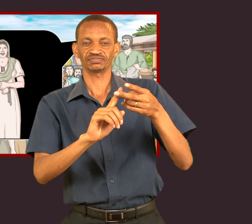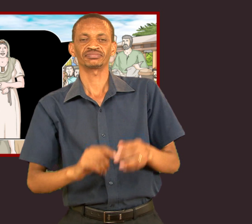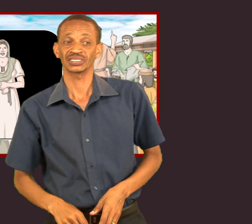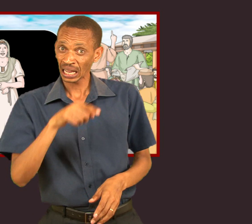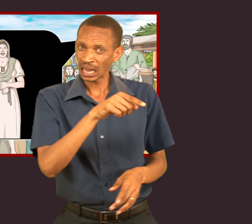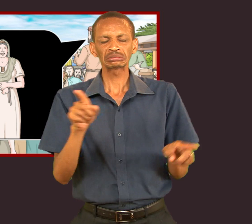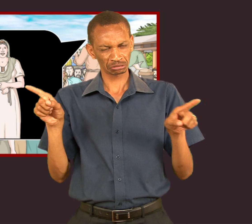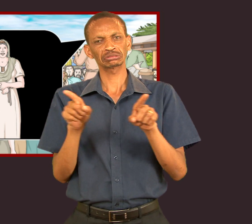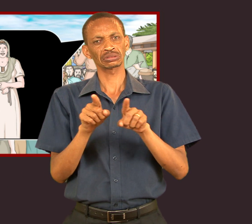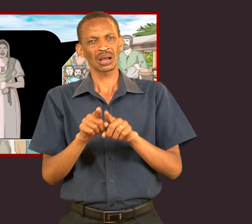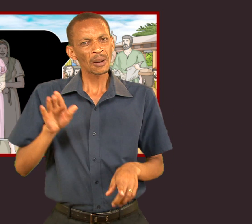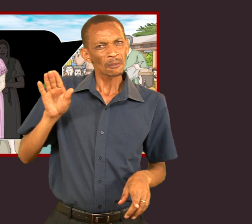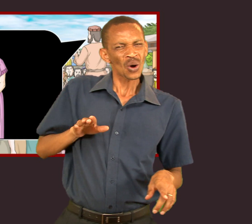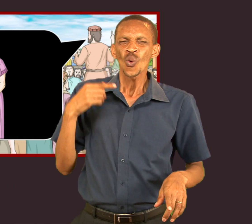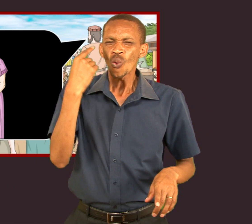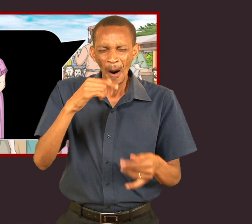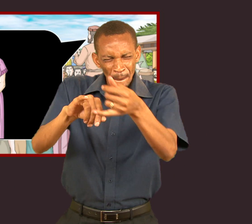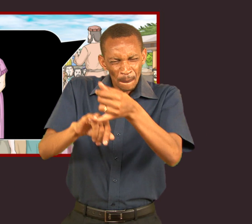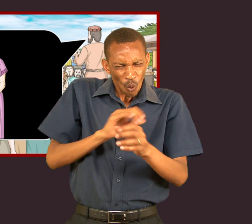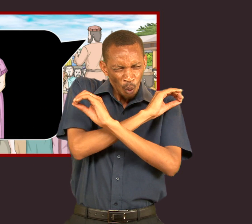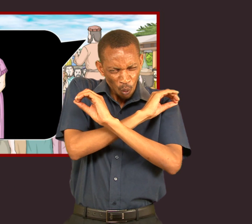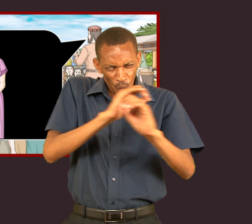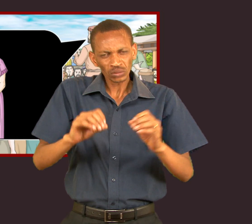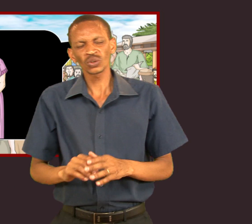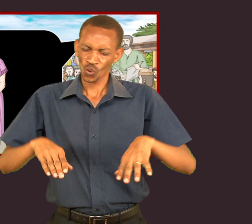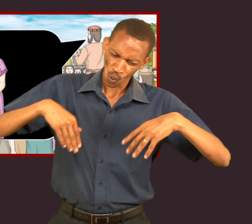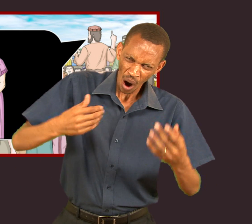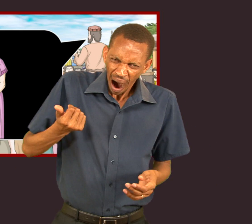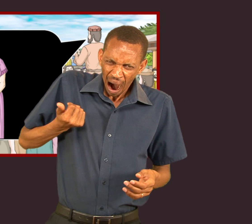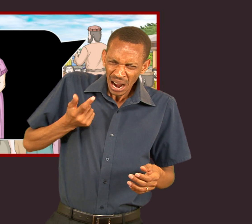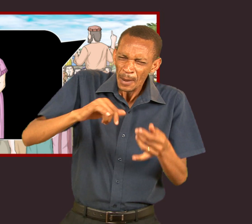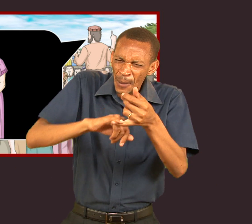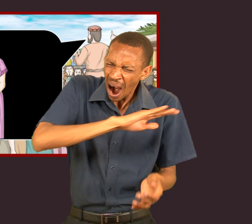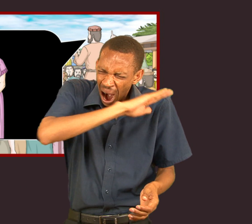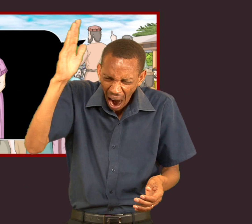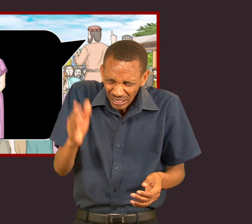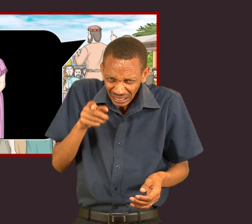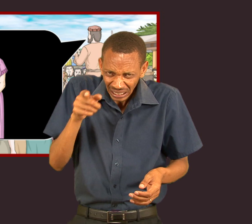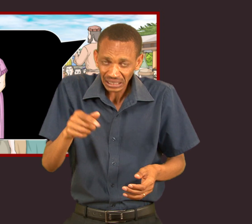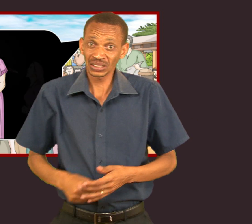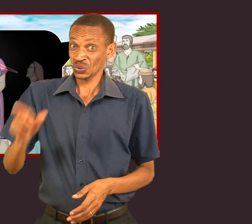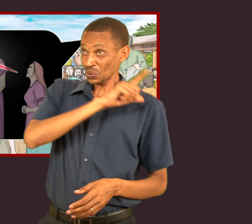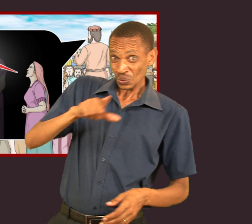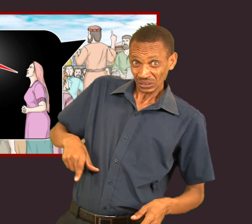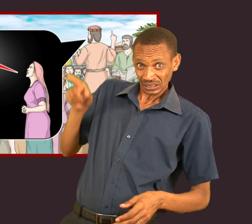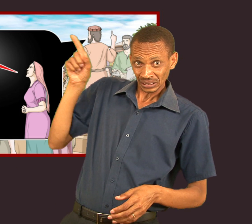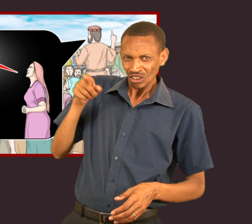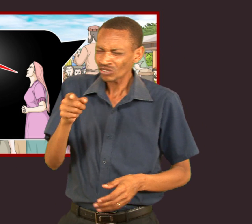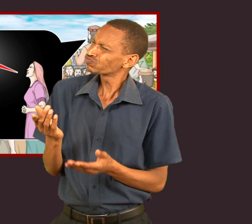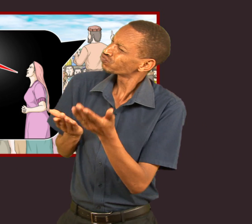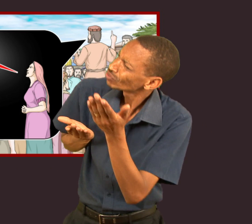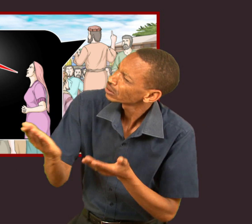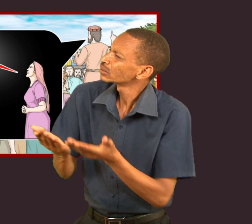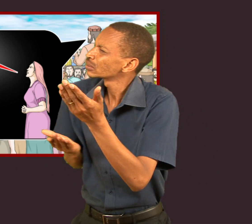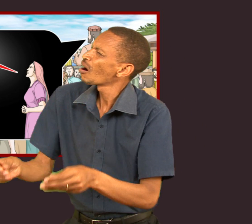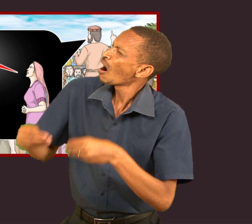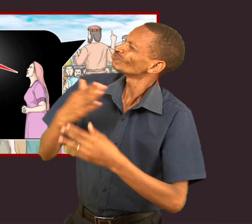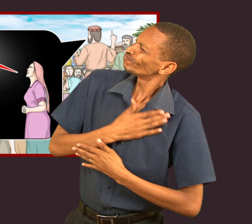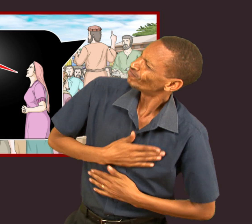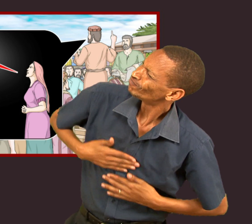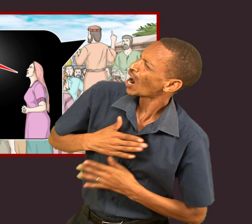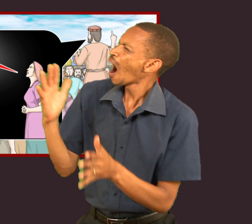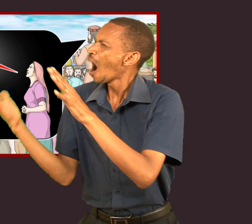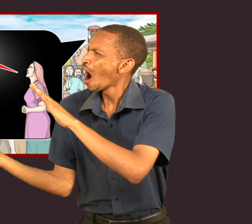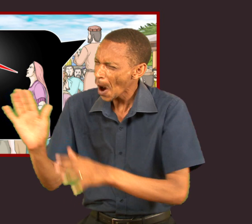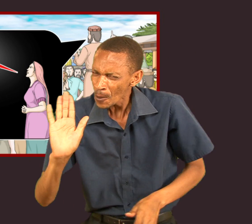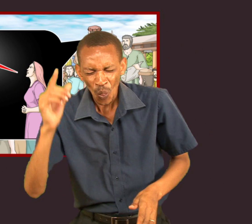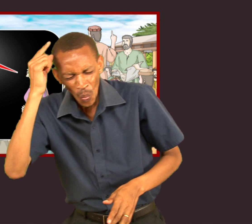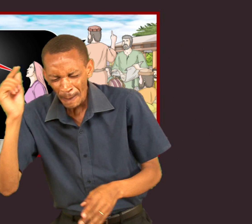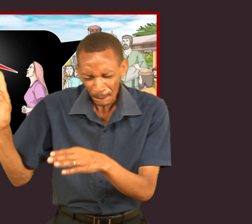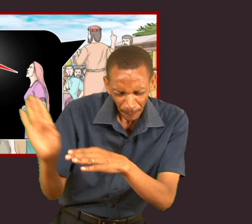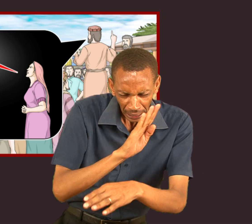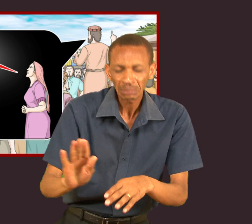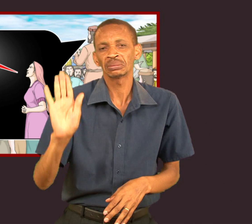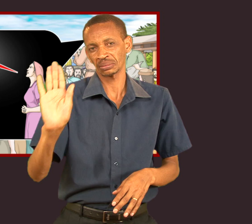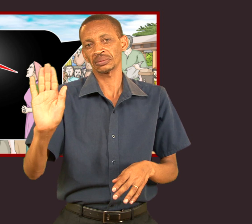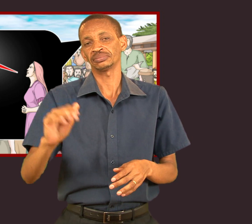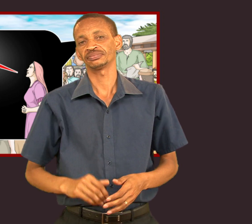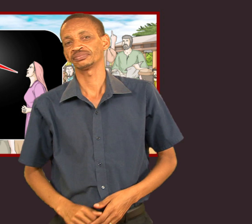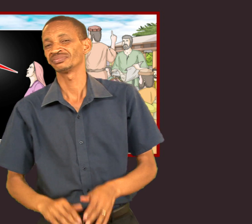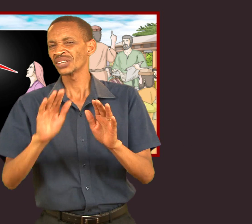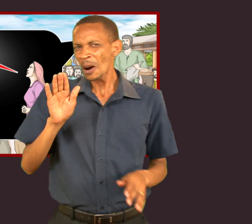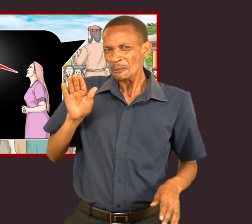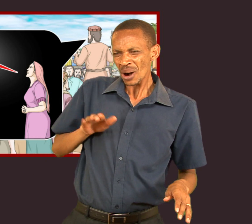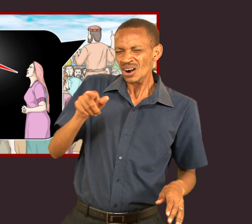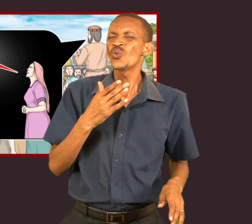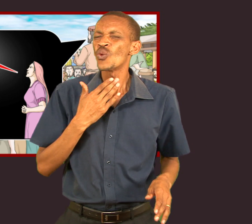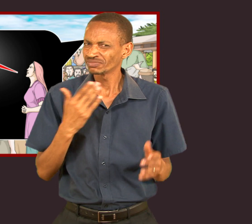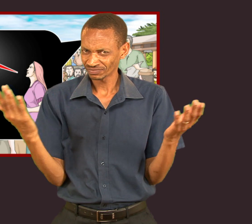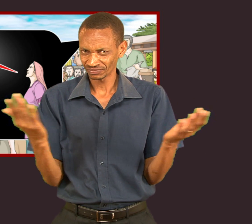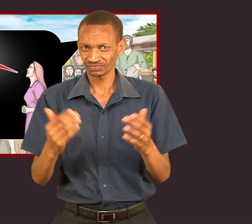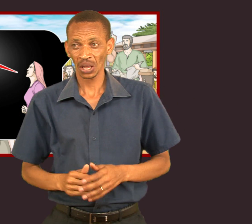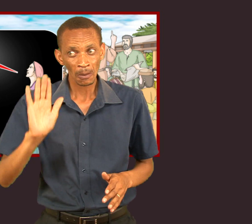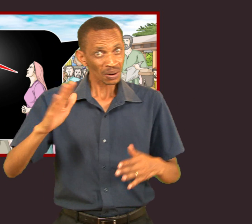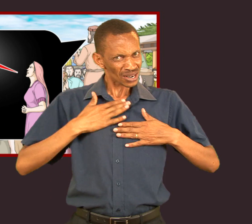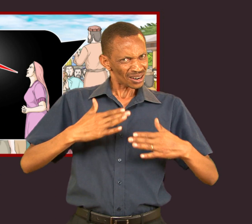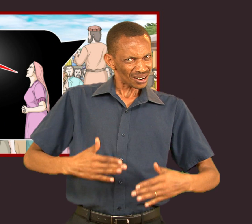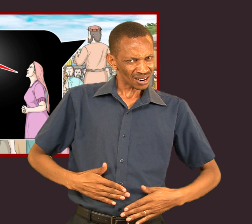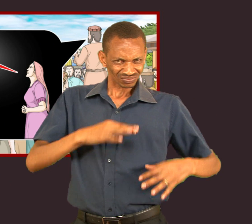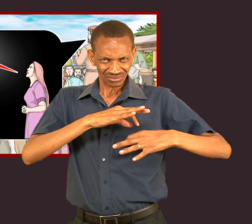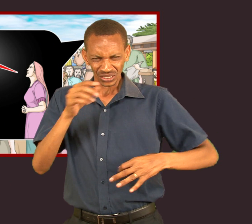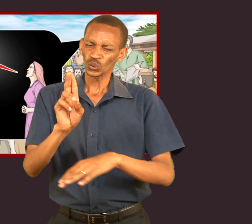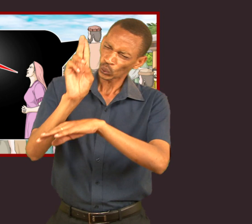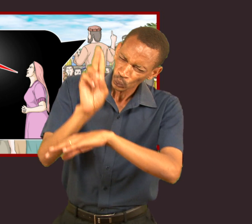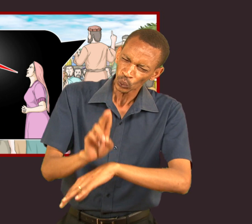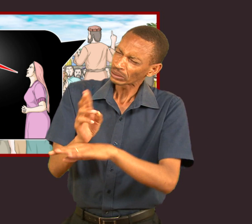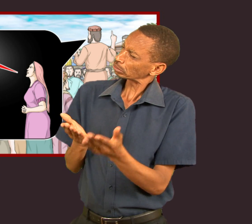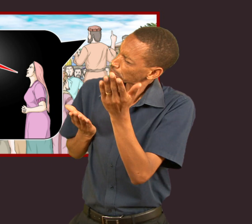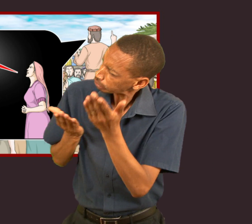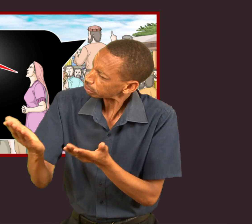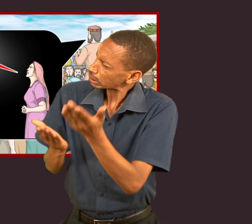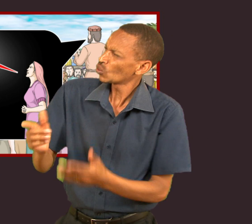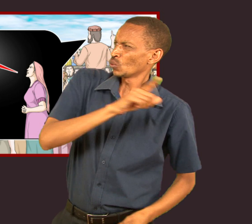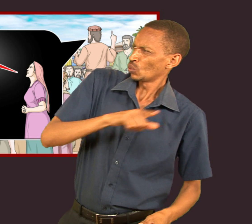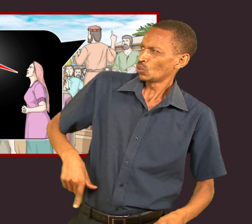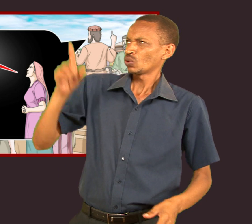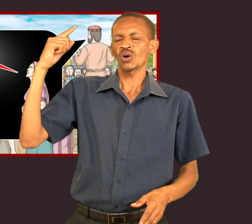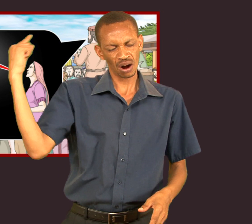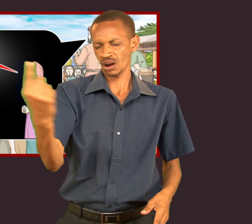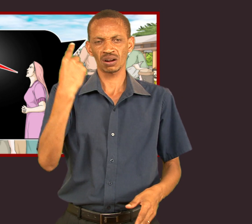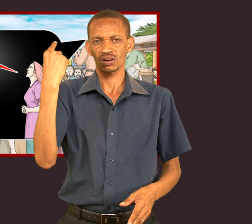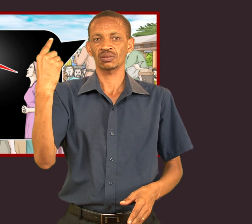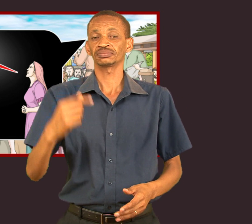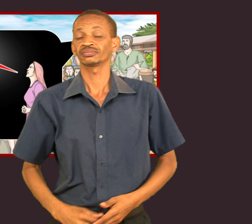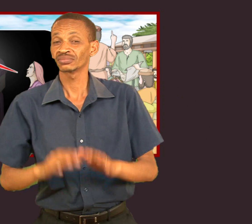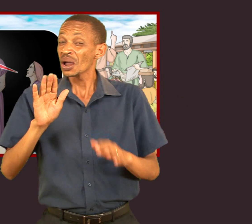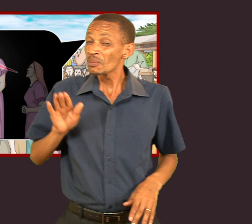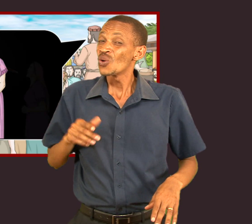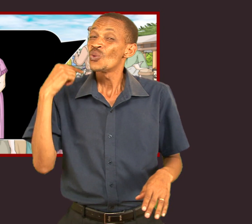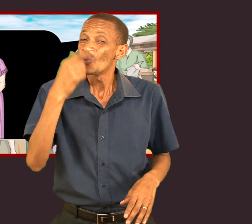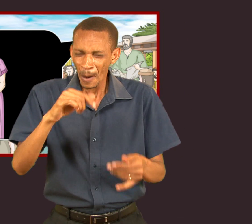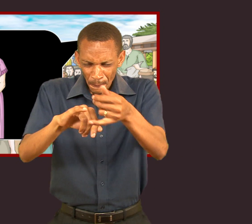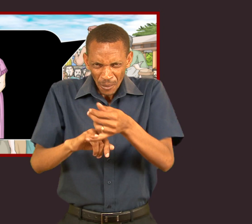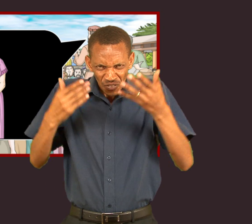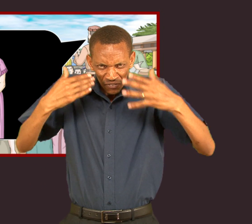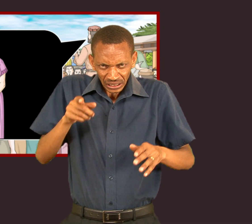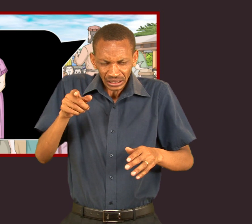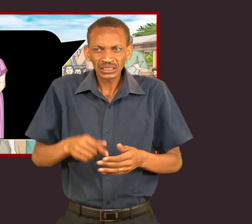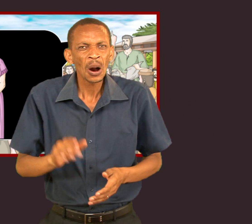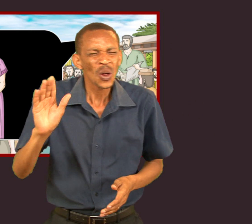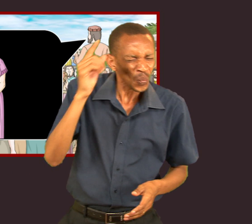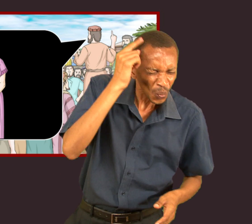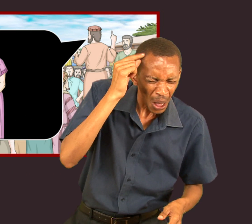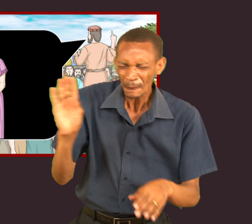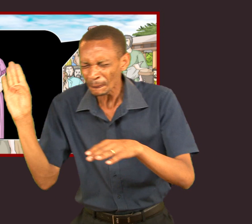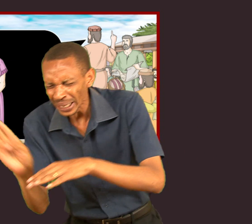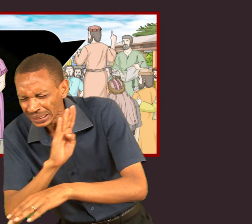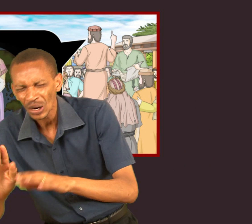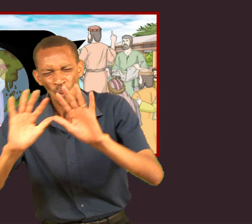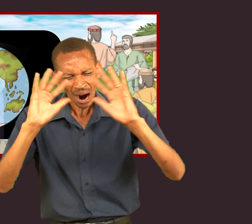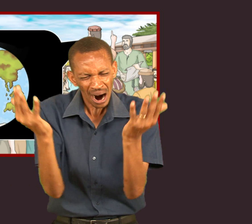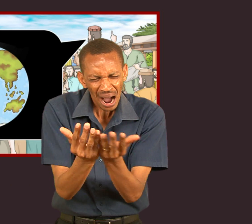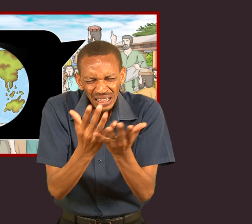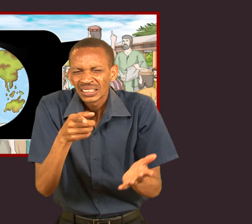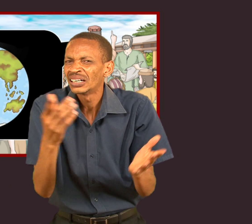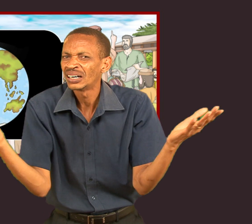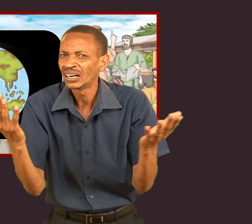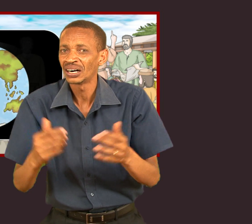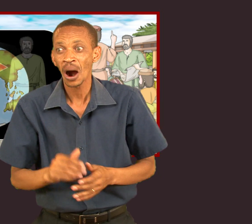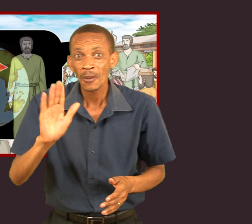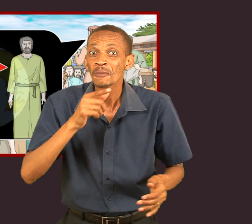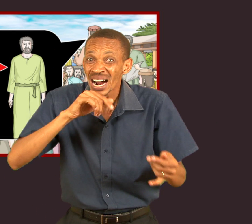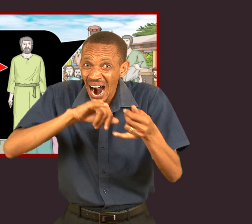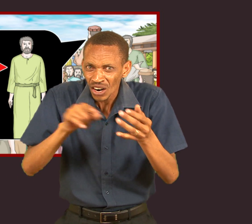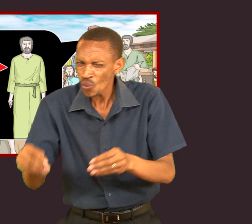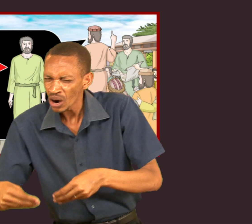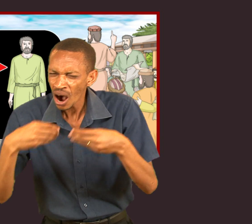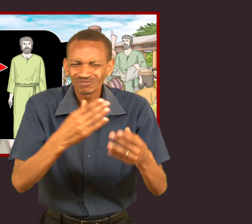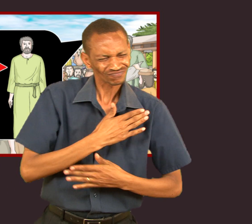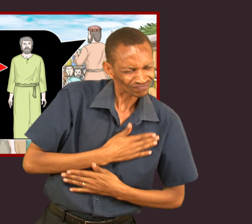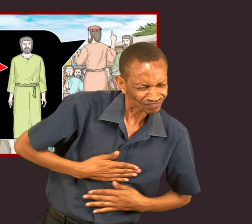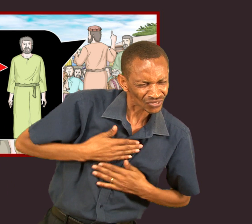The unmarried woman or virgin is concerned about the work of the Lord, how she can be holy in both body and spirit.